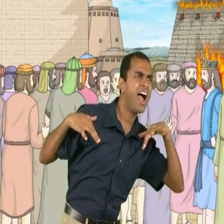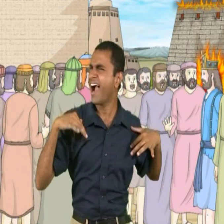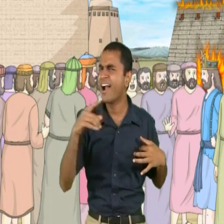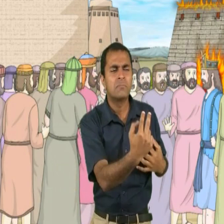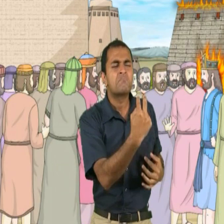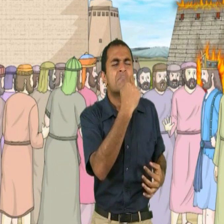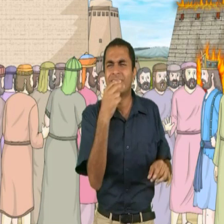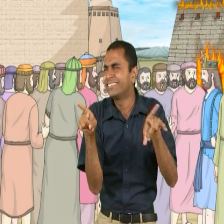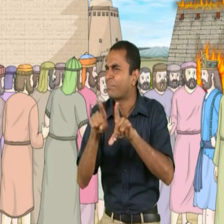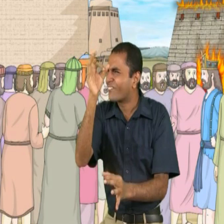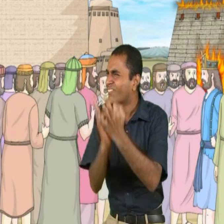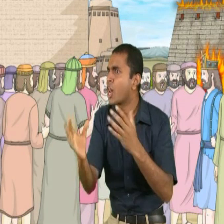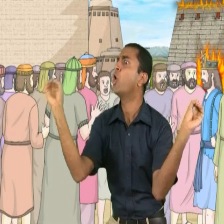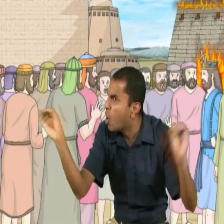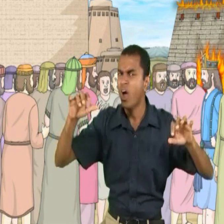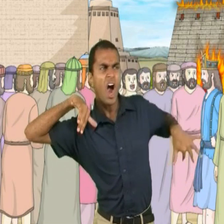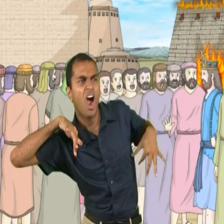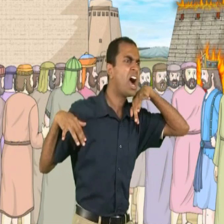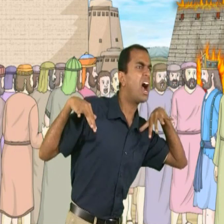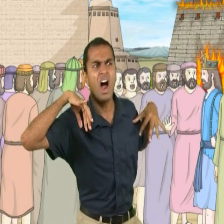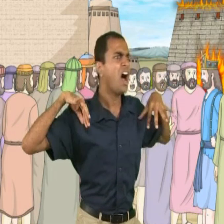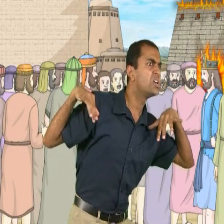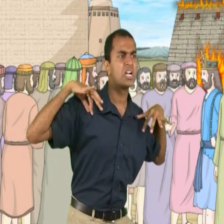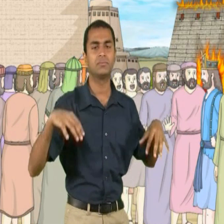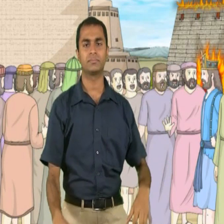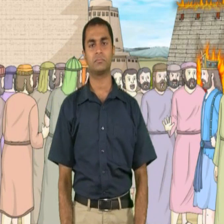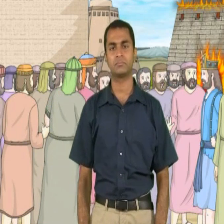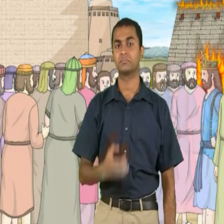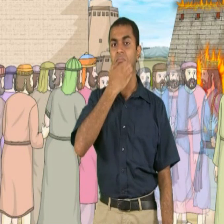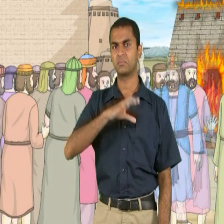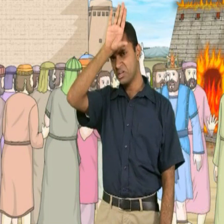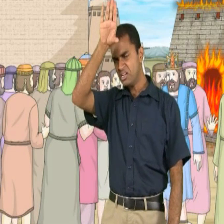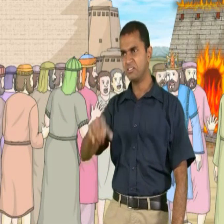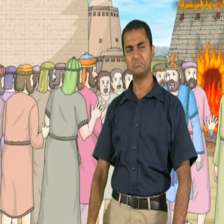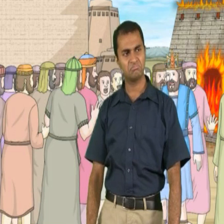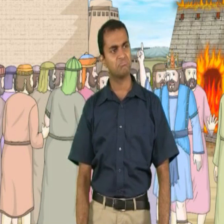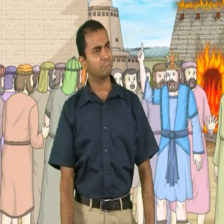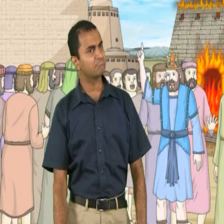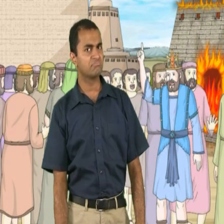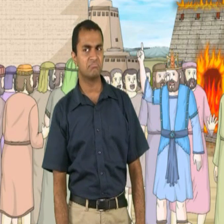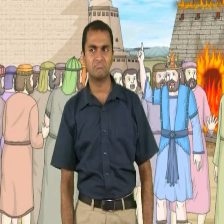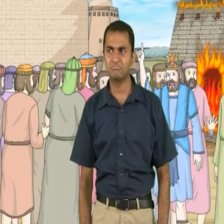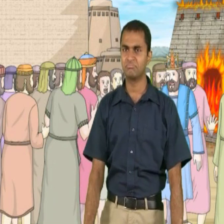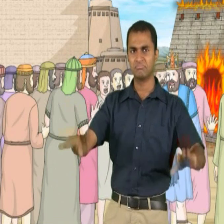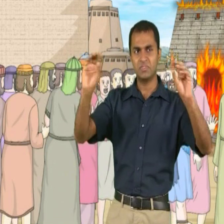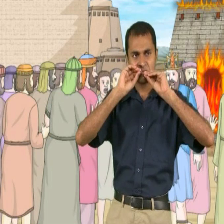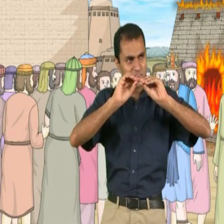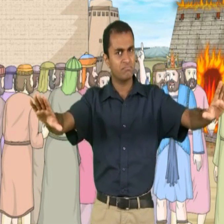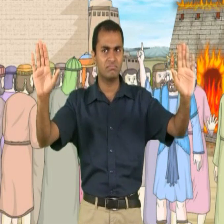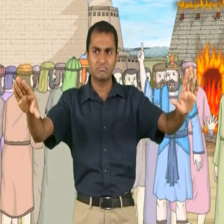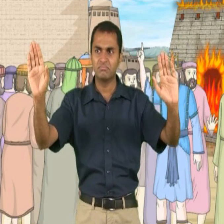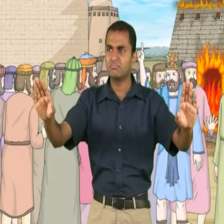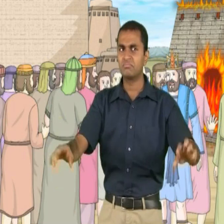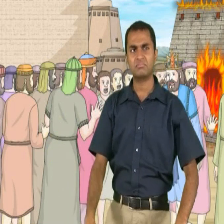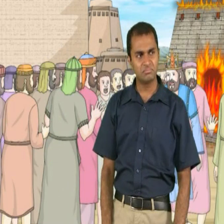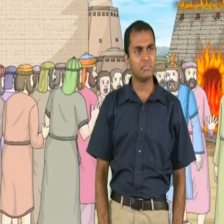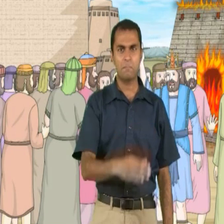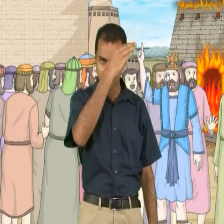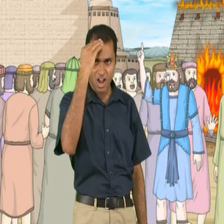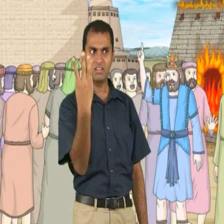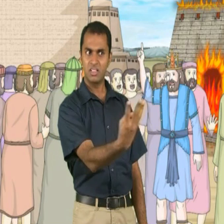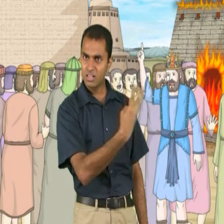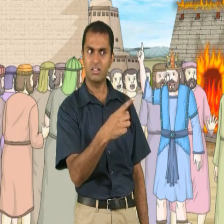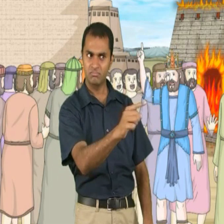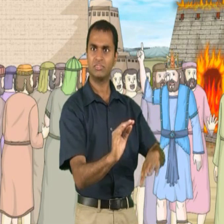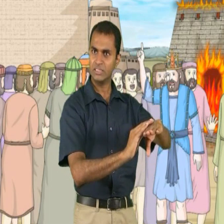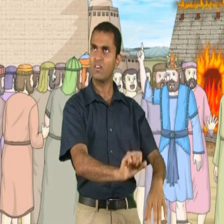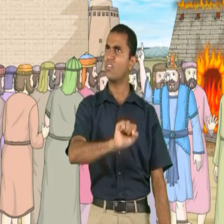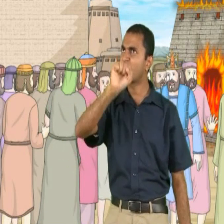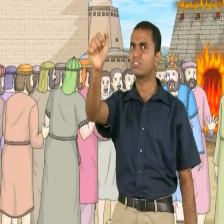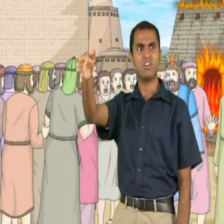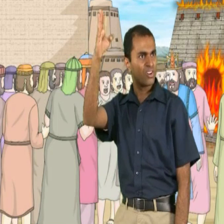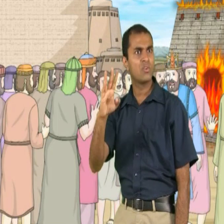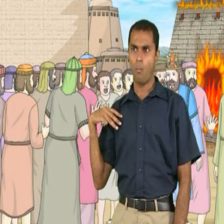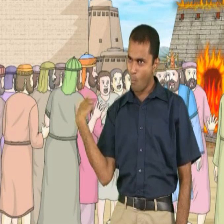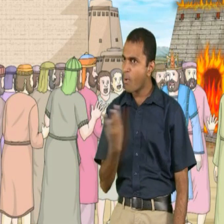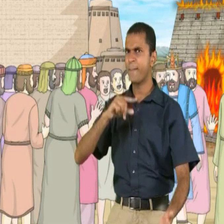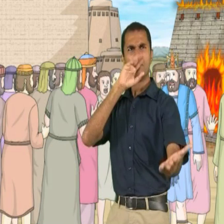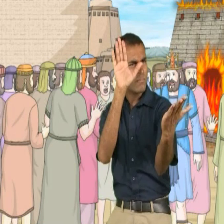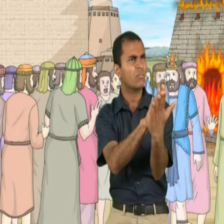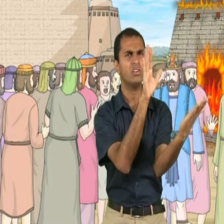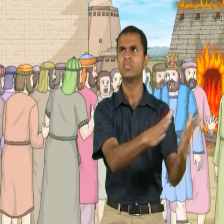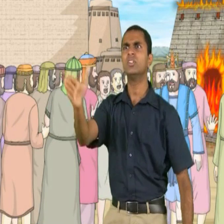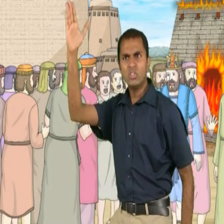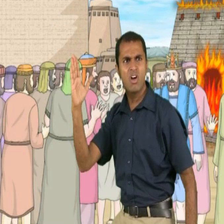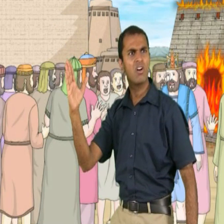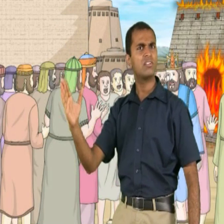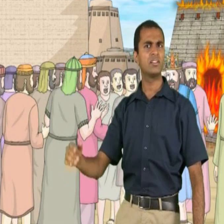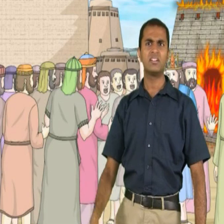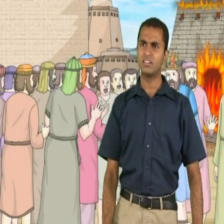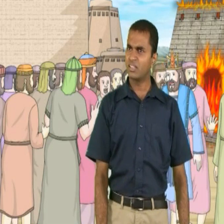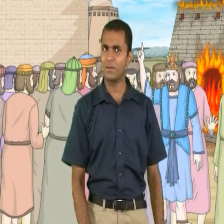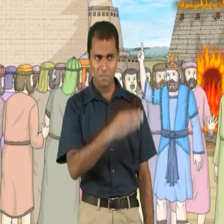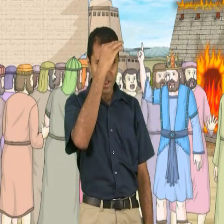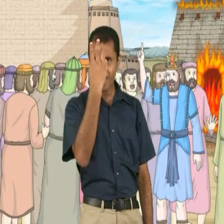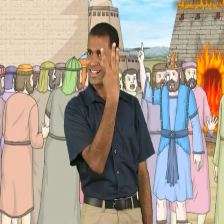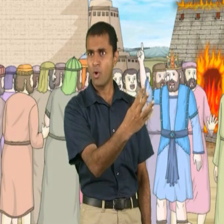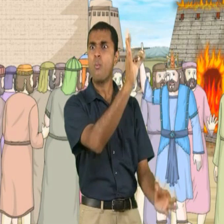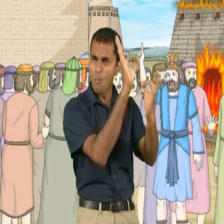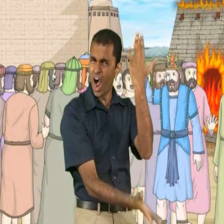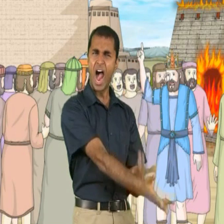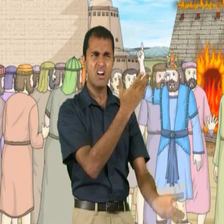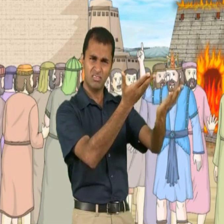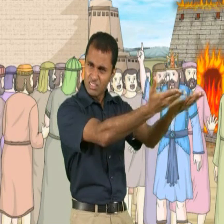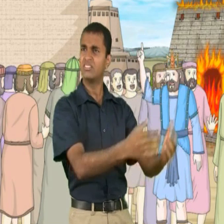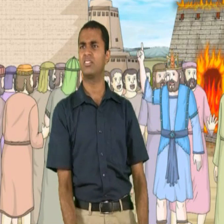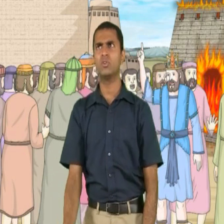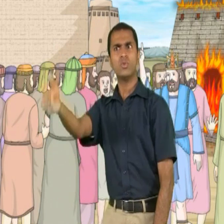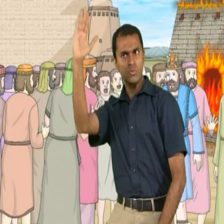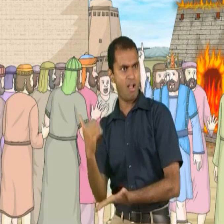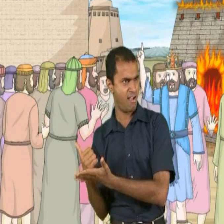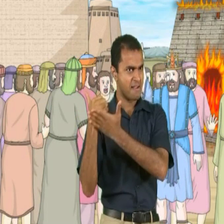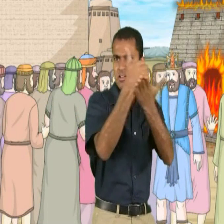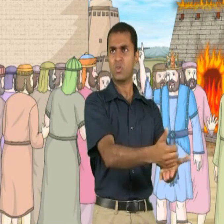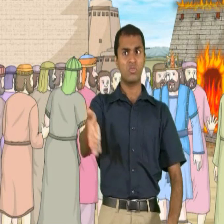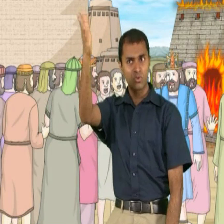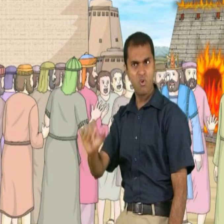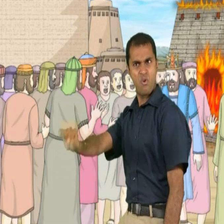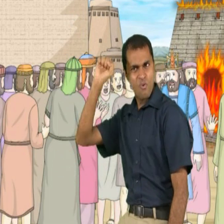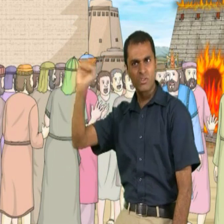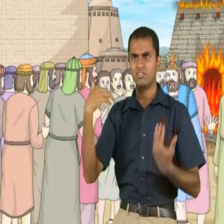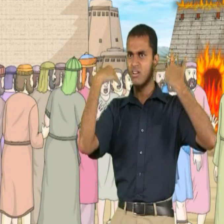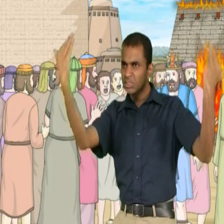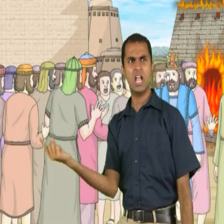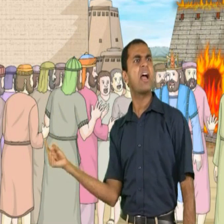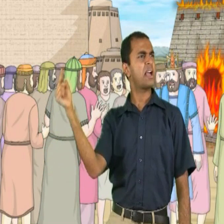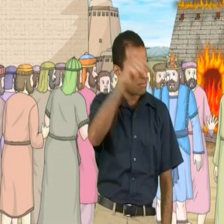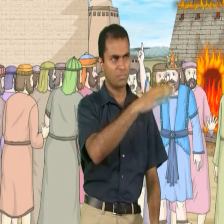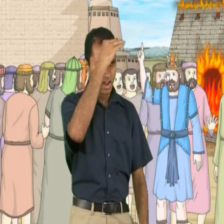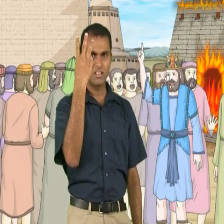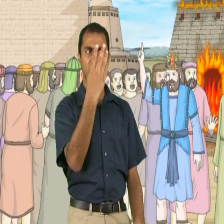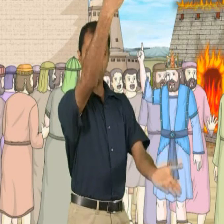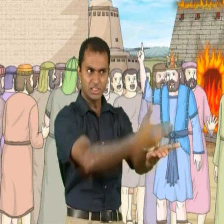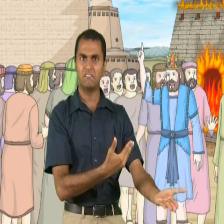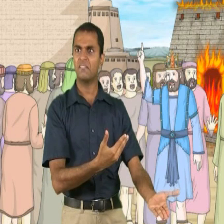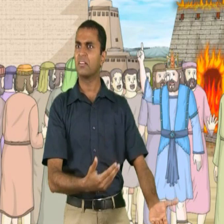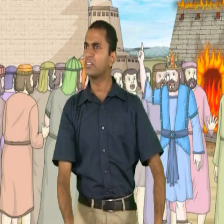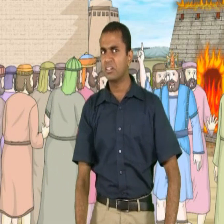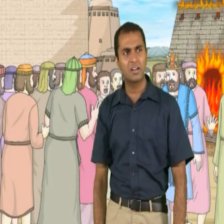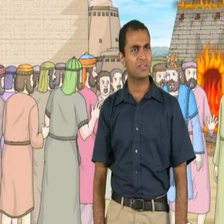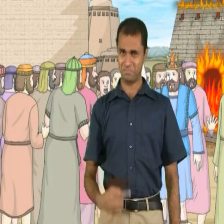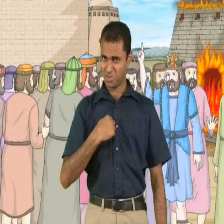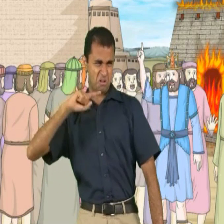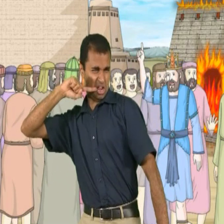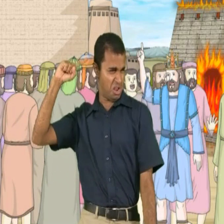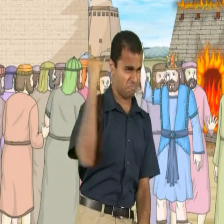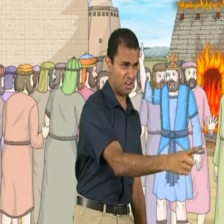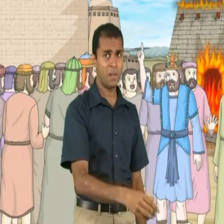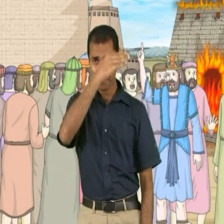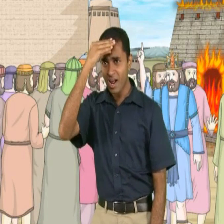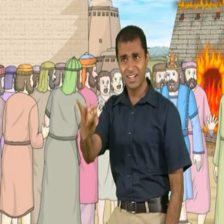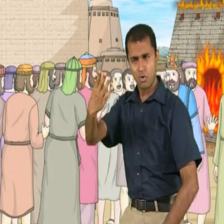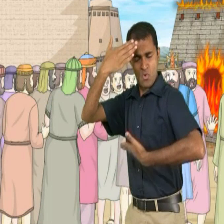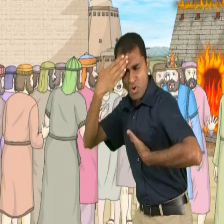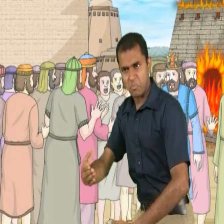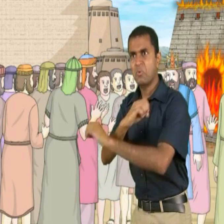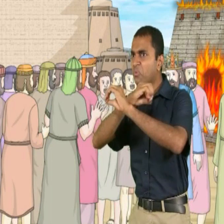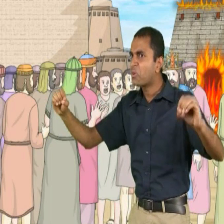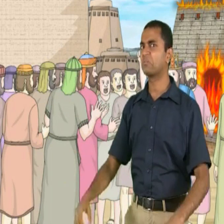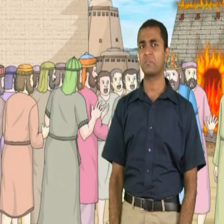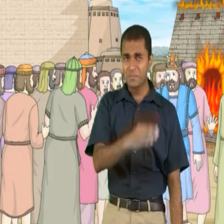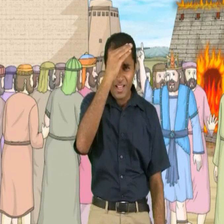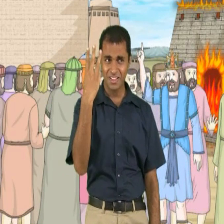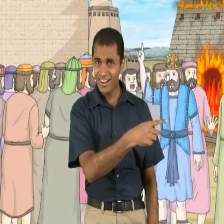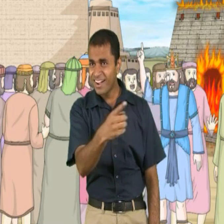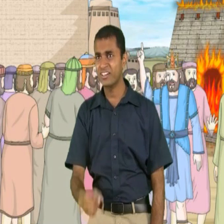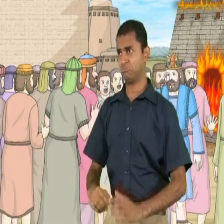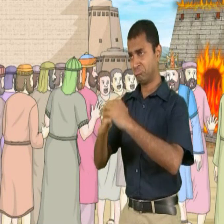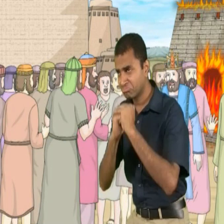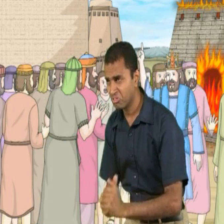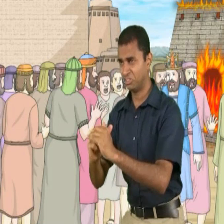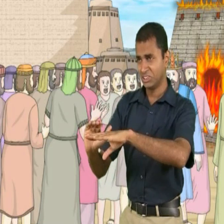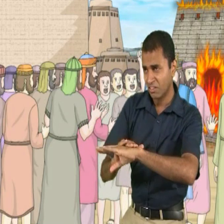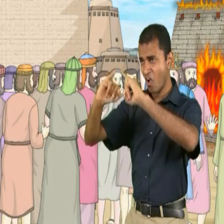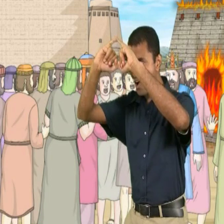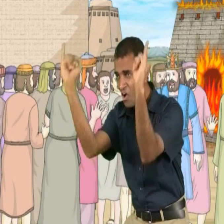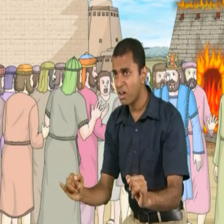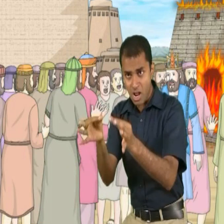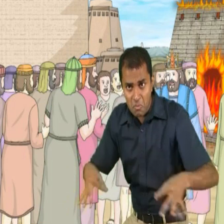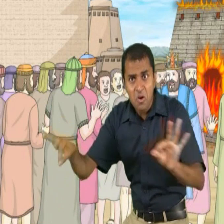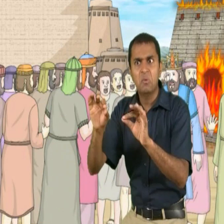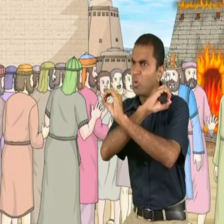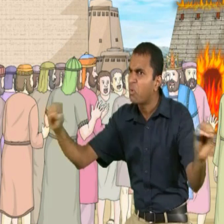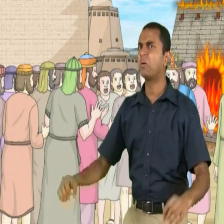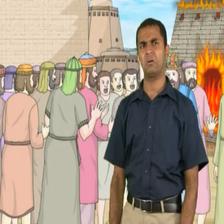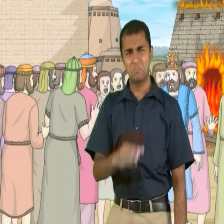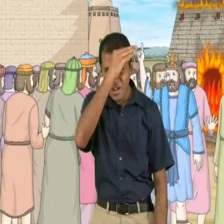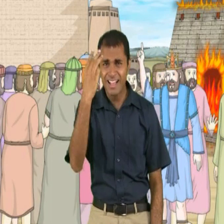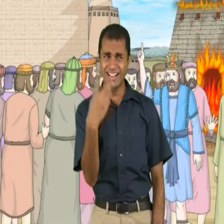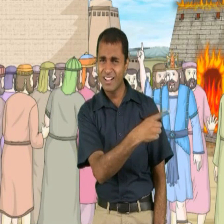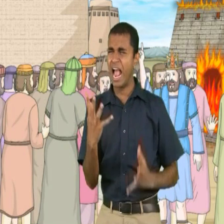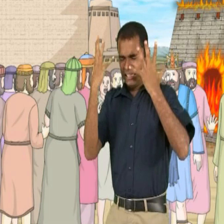Not a hair of their heads was singed, their robes were unaffected, and there was no smell of fire on them. Nebuchadnezzar declared, “Blessed be the God of Shadrach, Meshach, and Abednego, who has sent His angel and delivered His servants who trusted in Him.